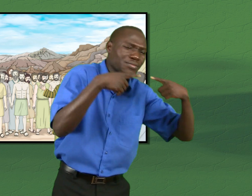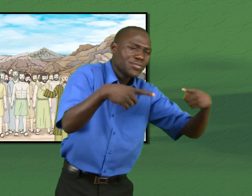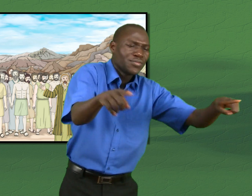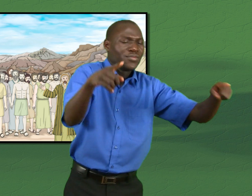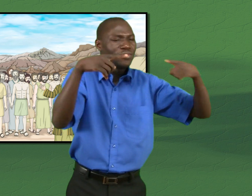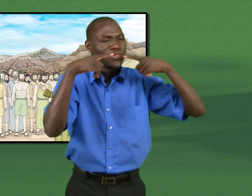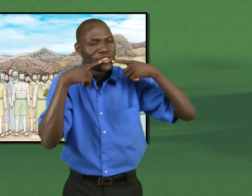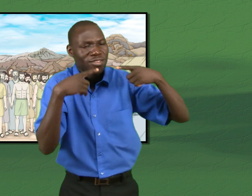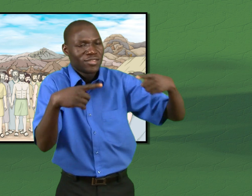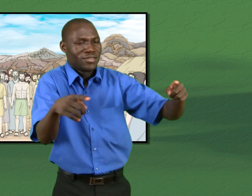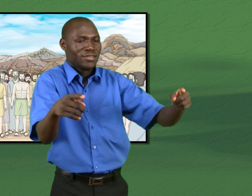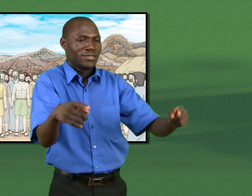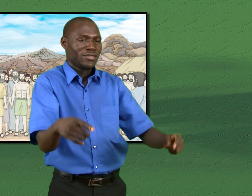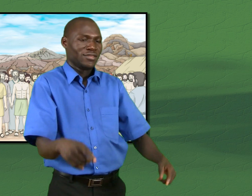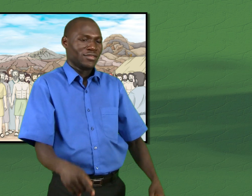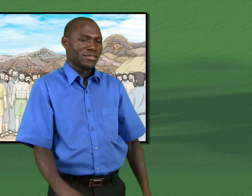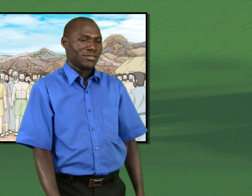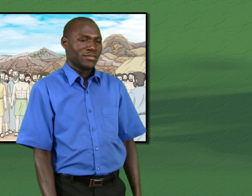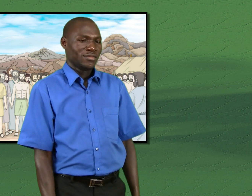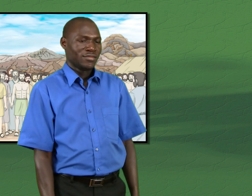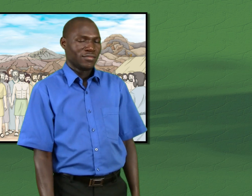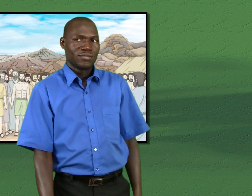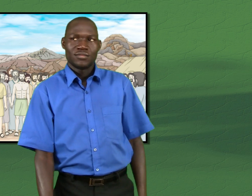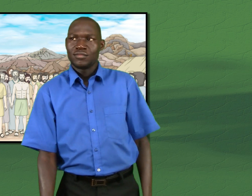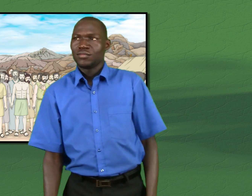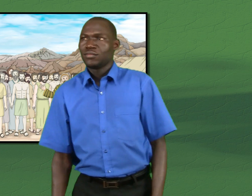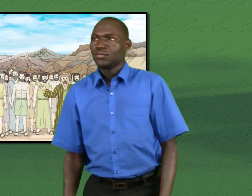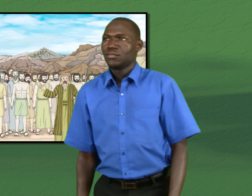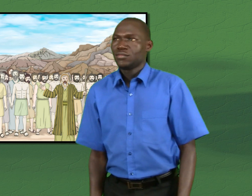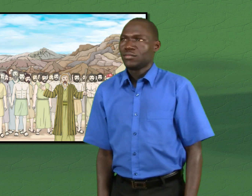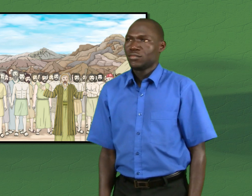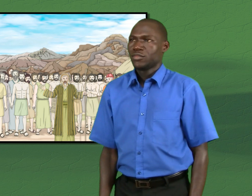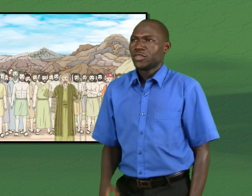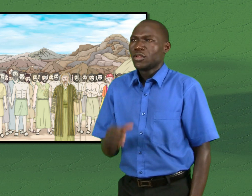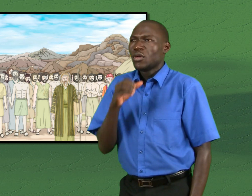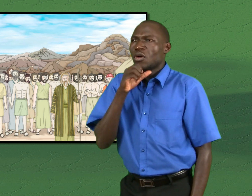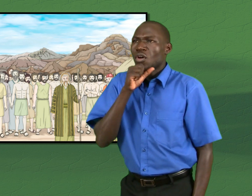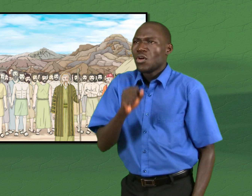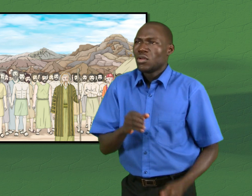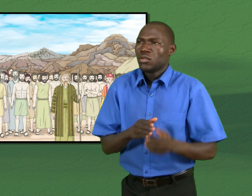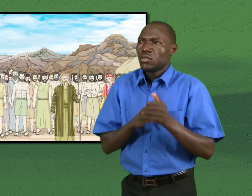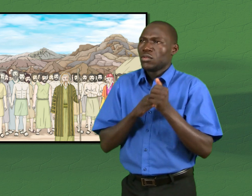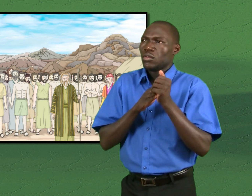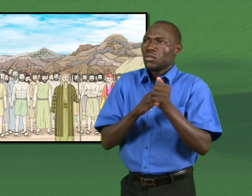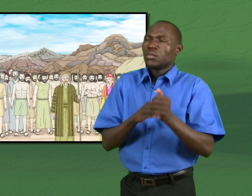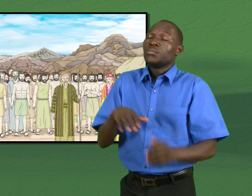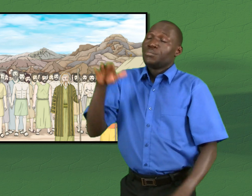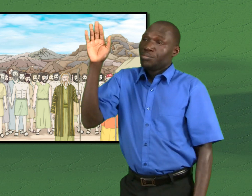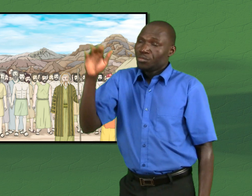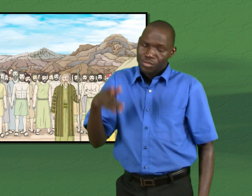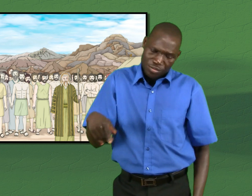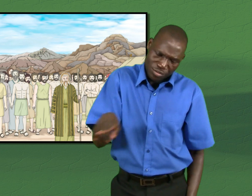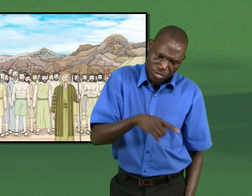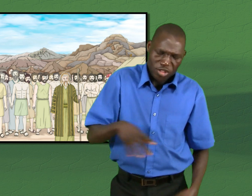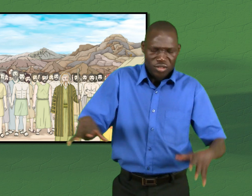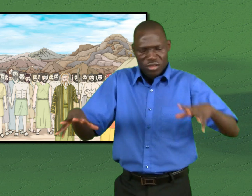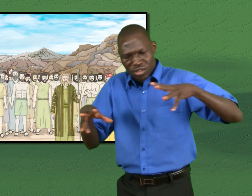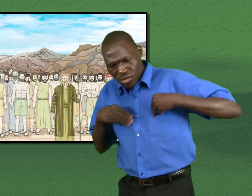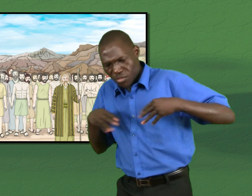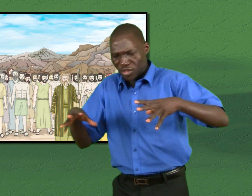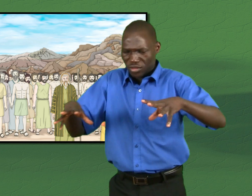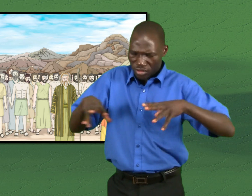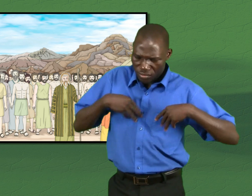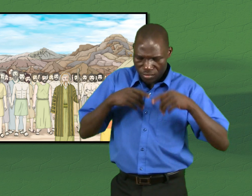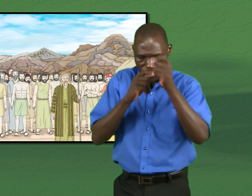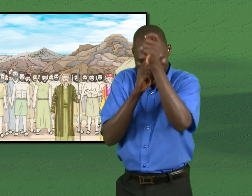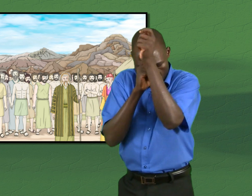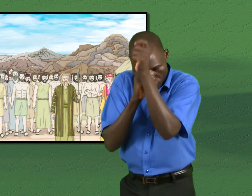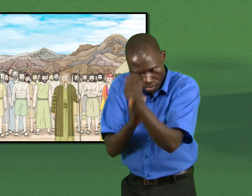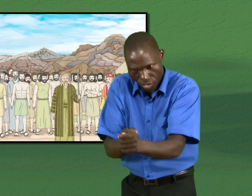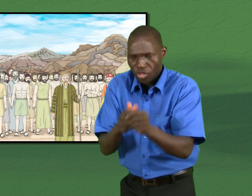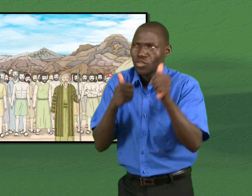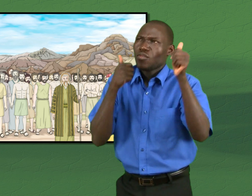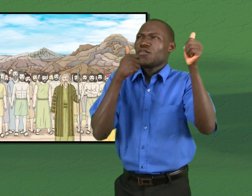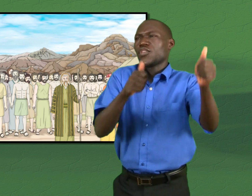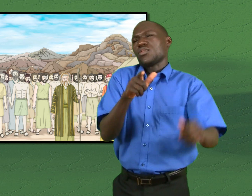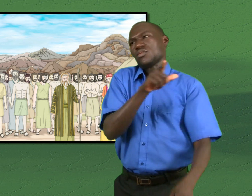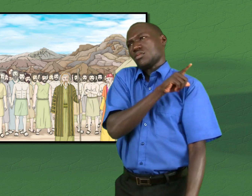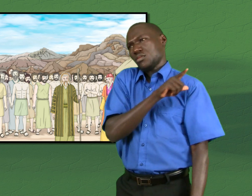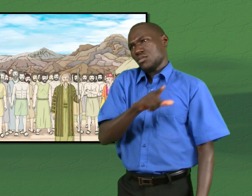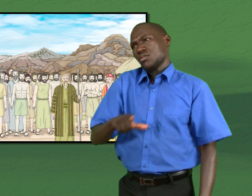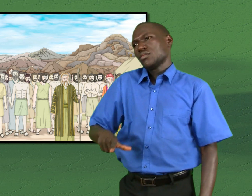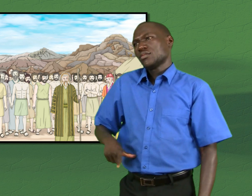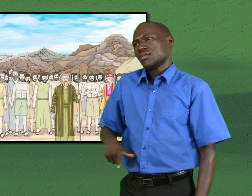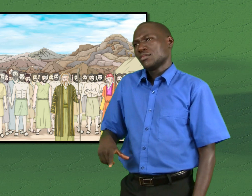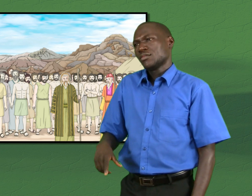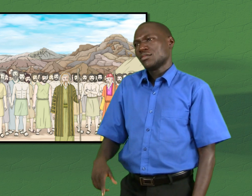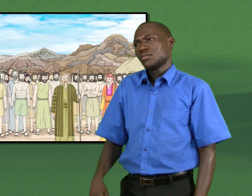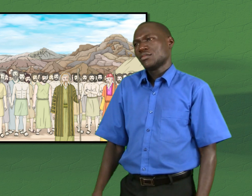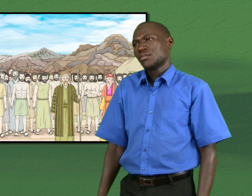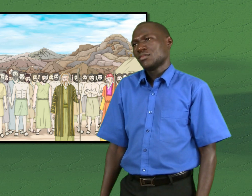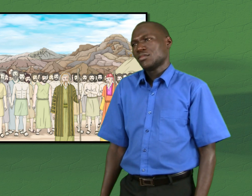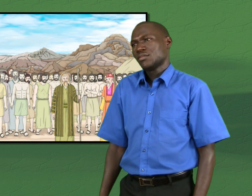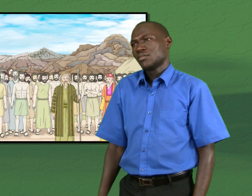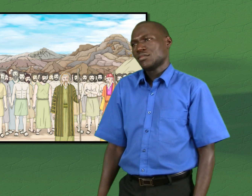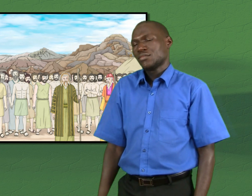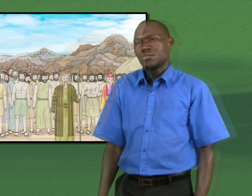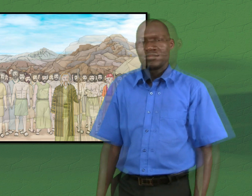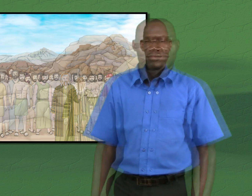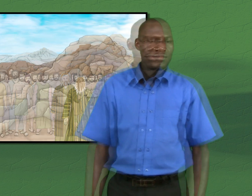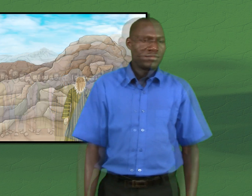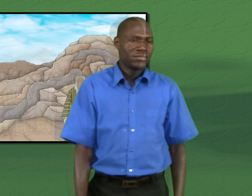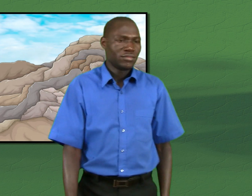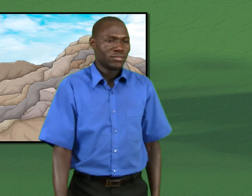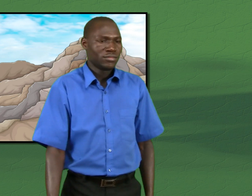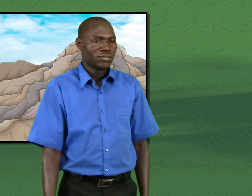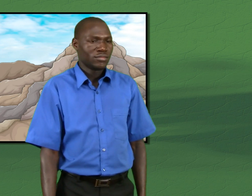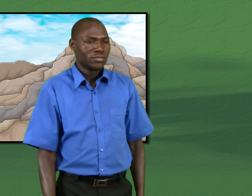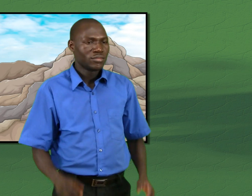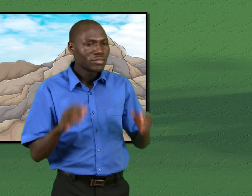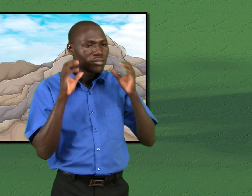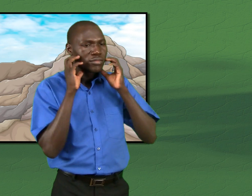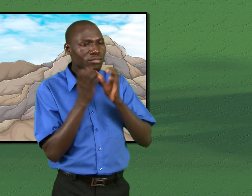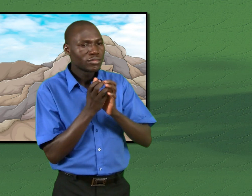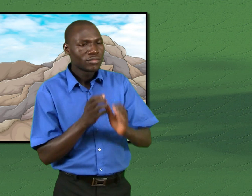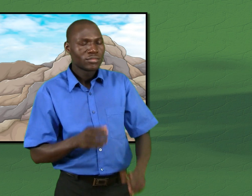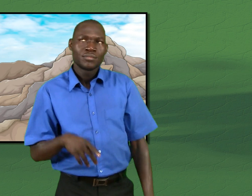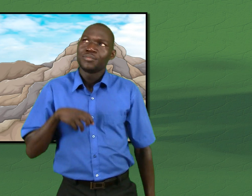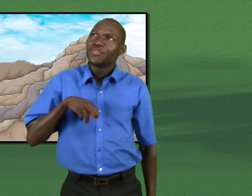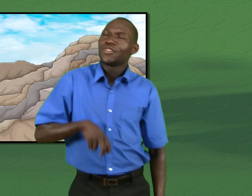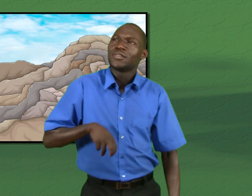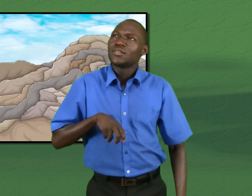And all the people answered together, “We will do everything that the LORD has spoken.”